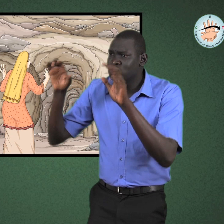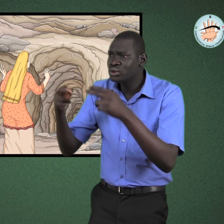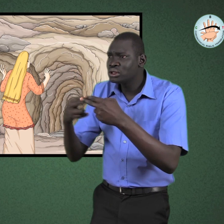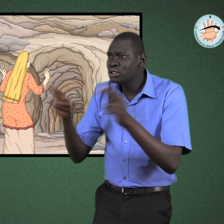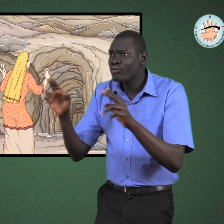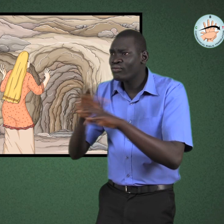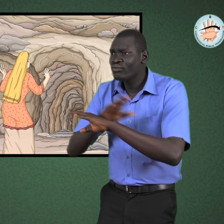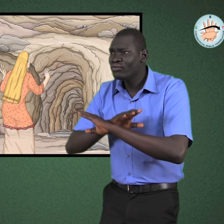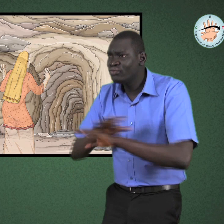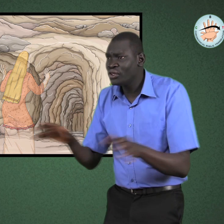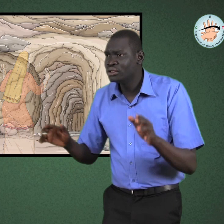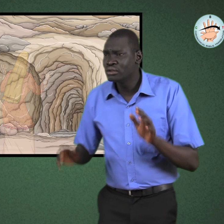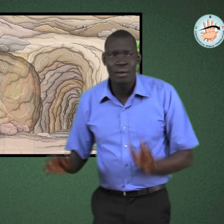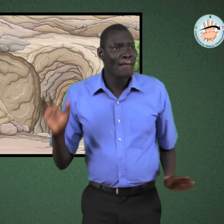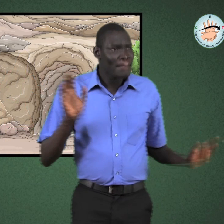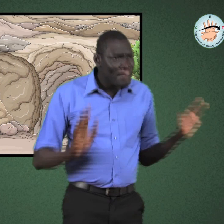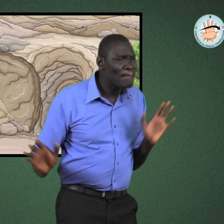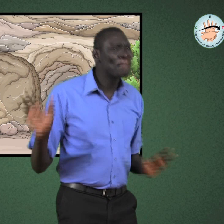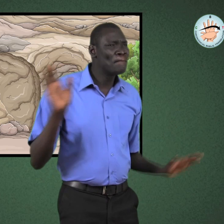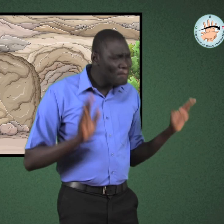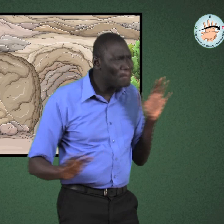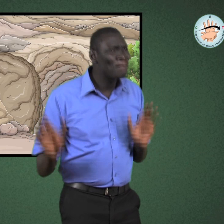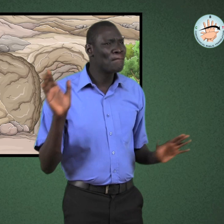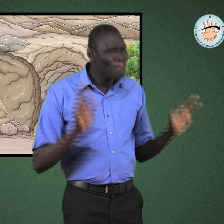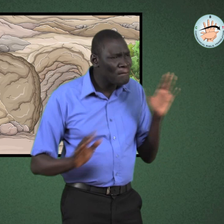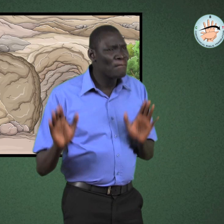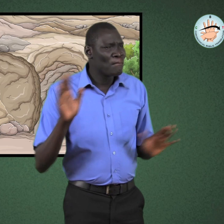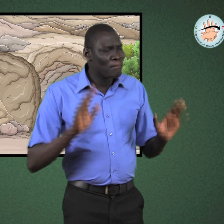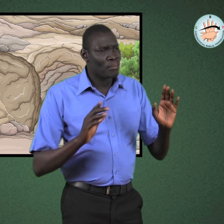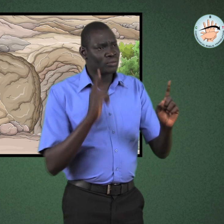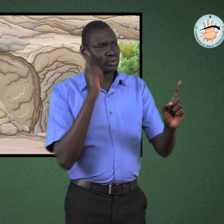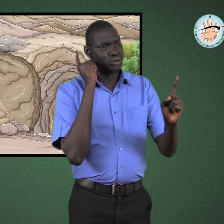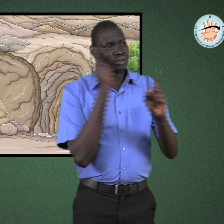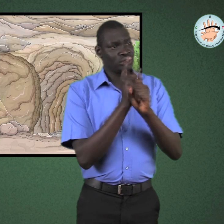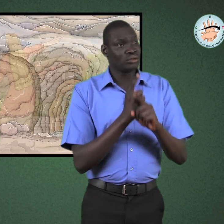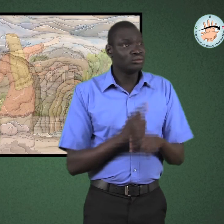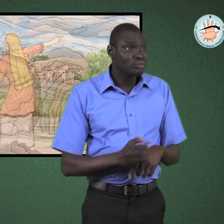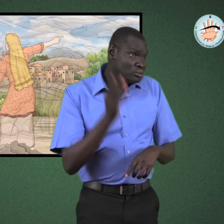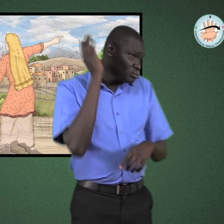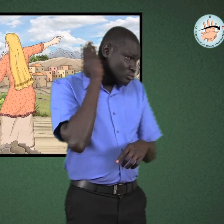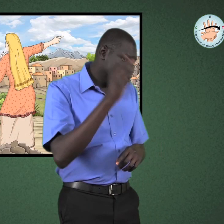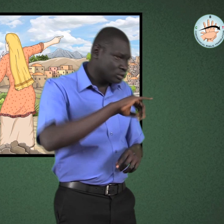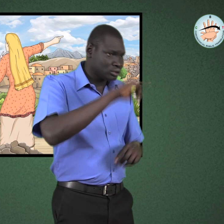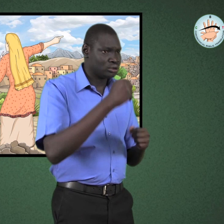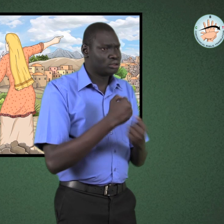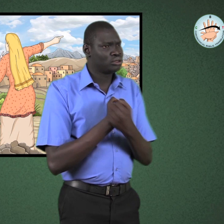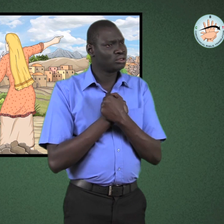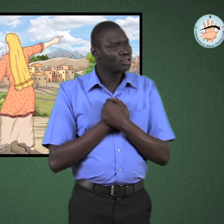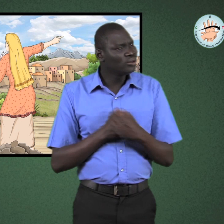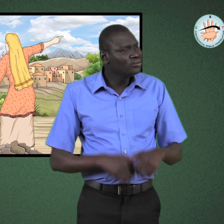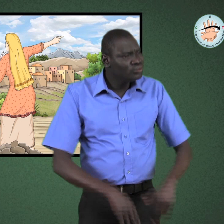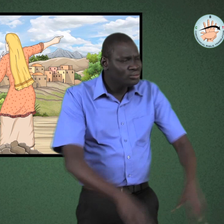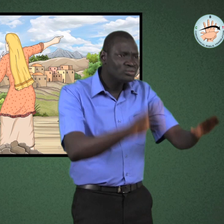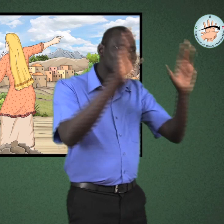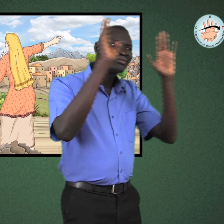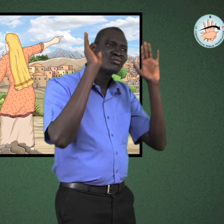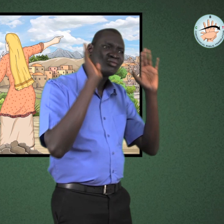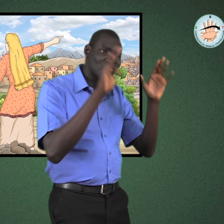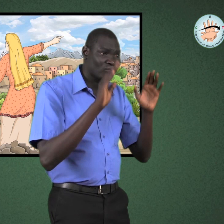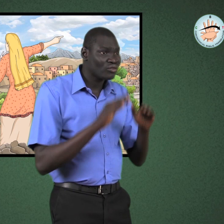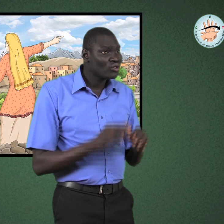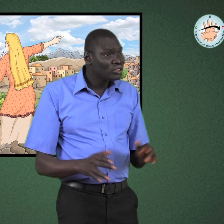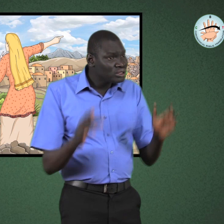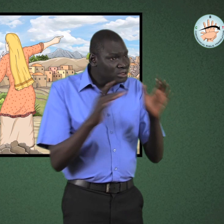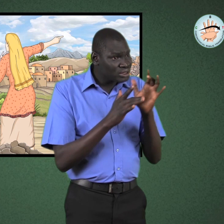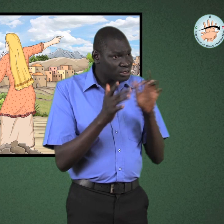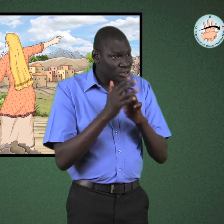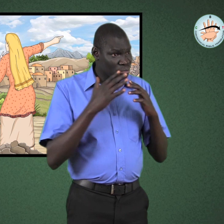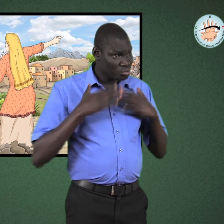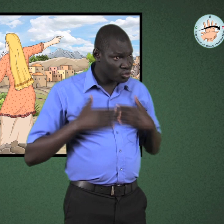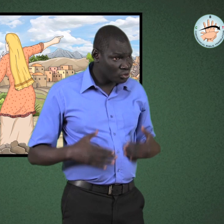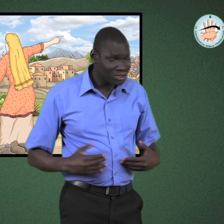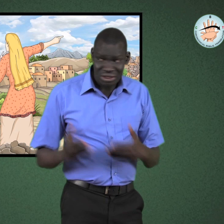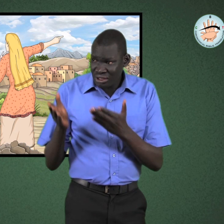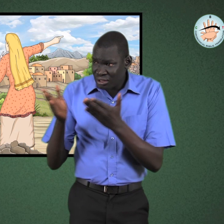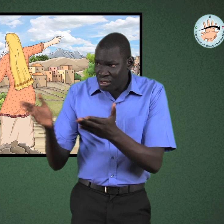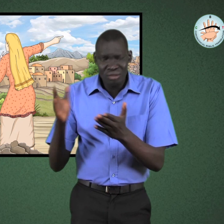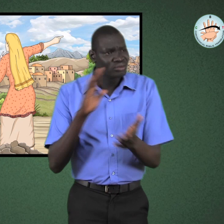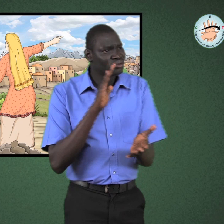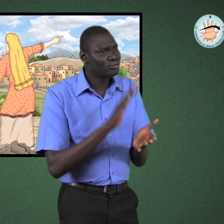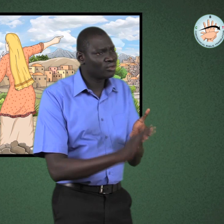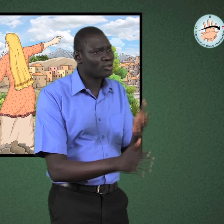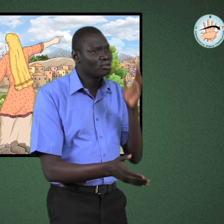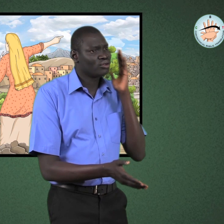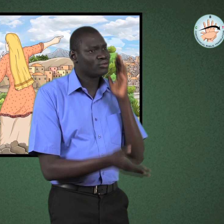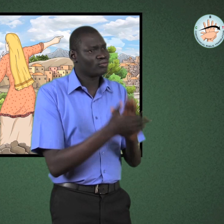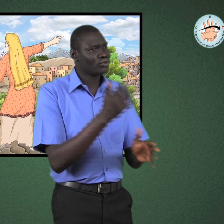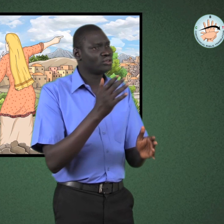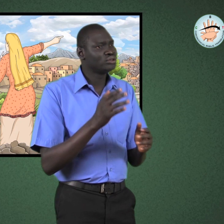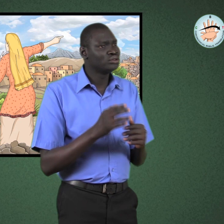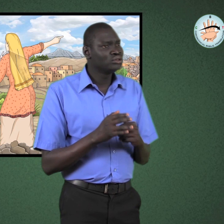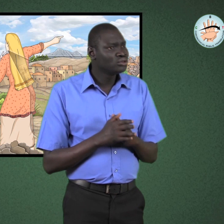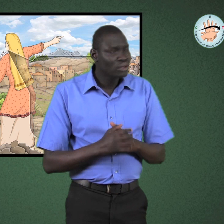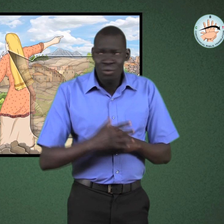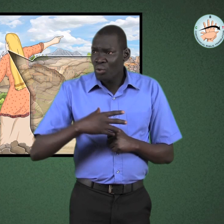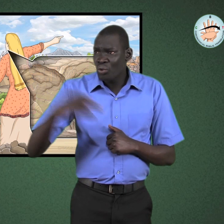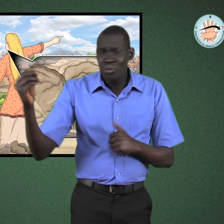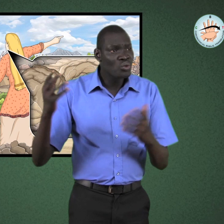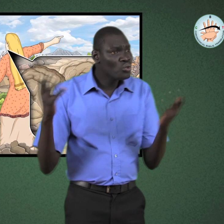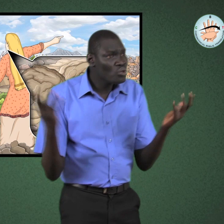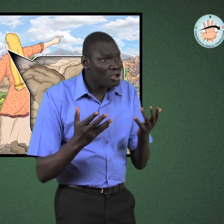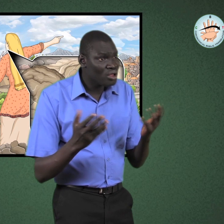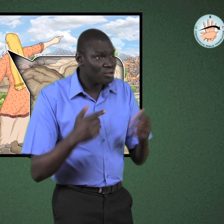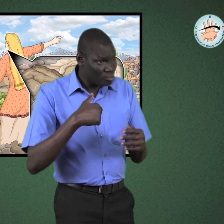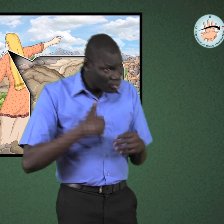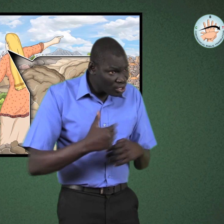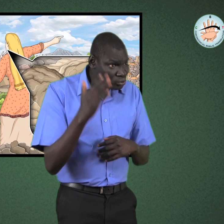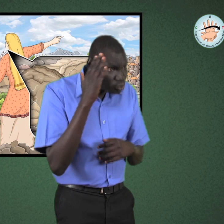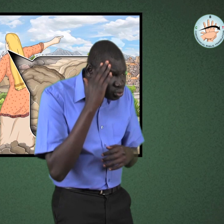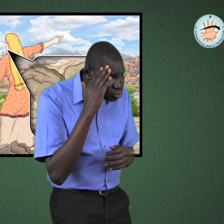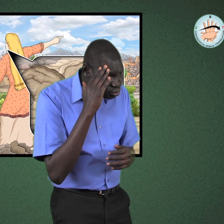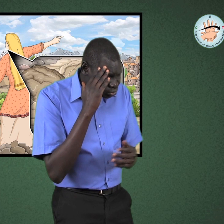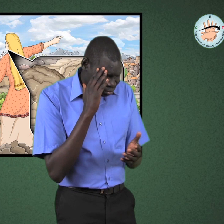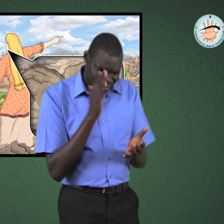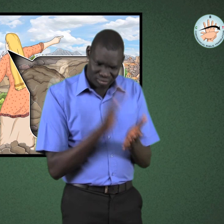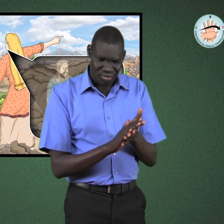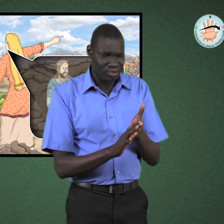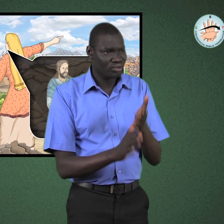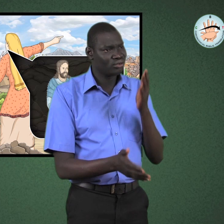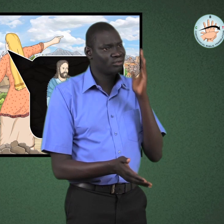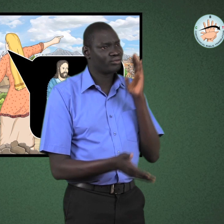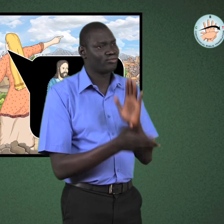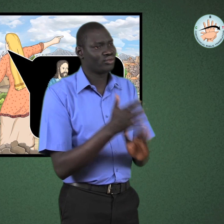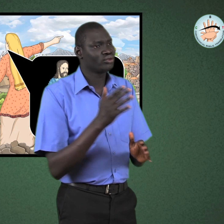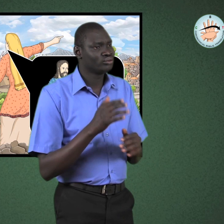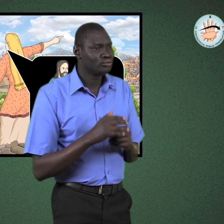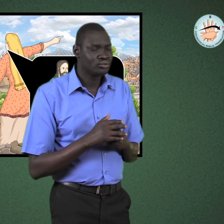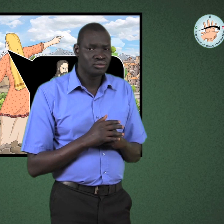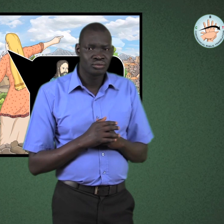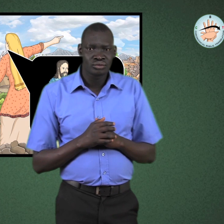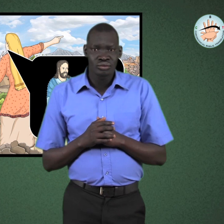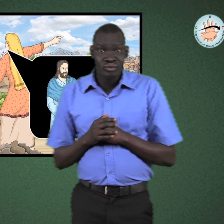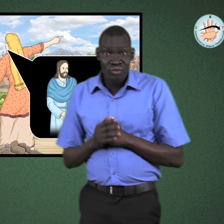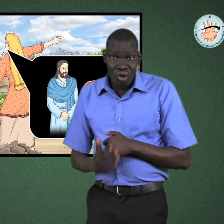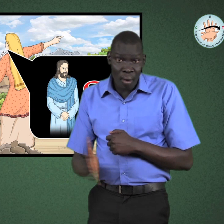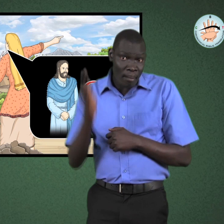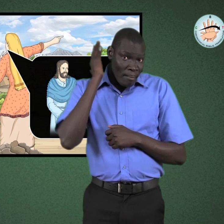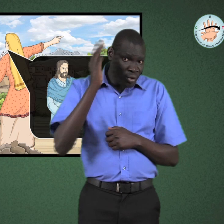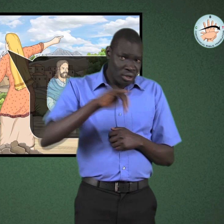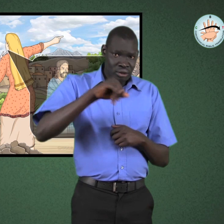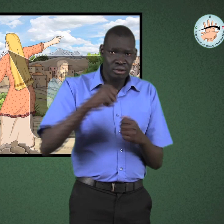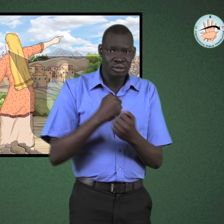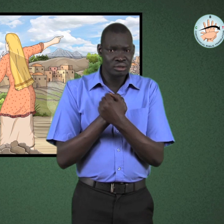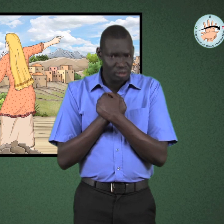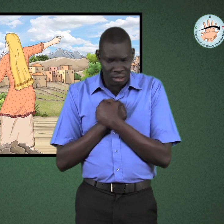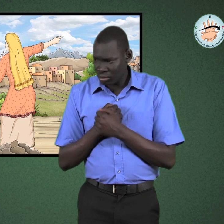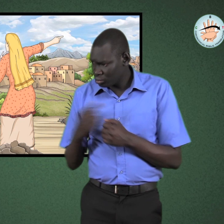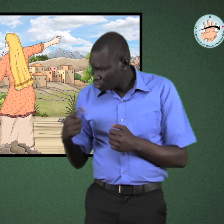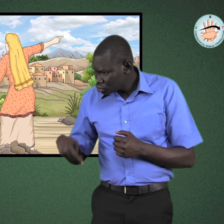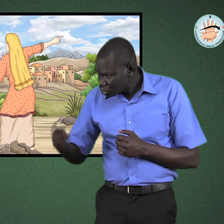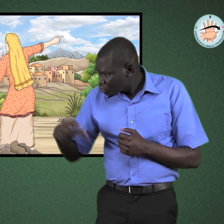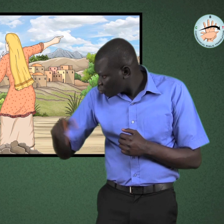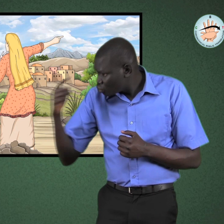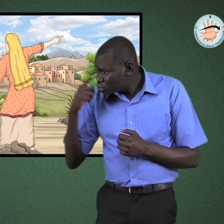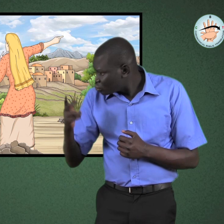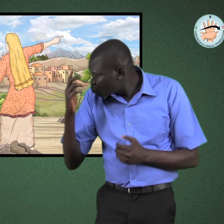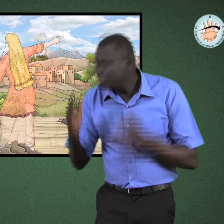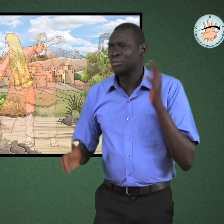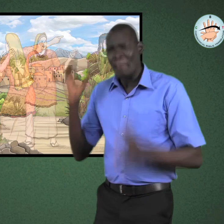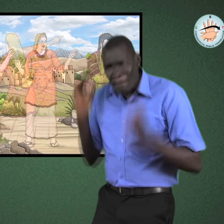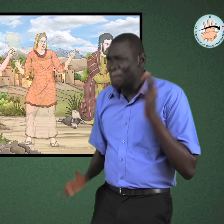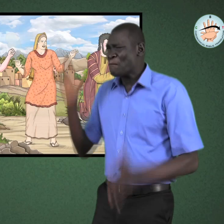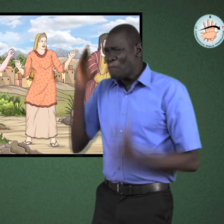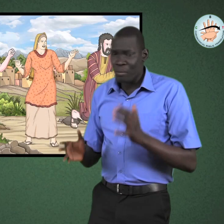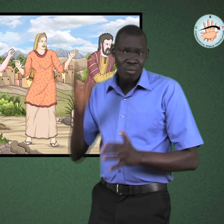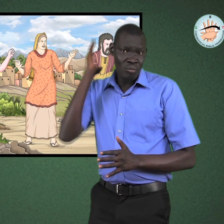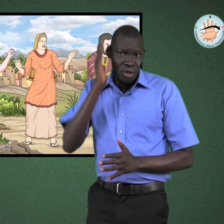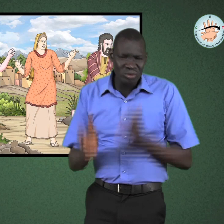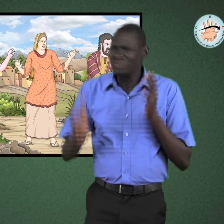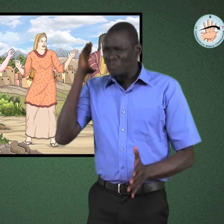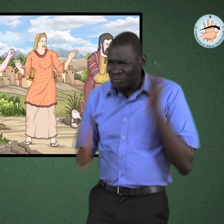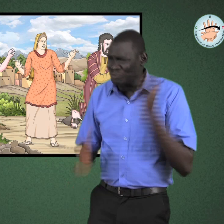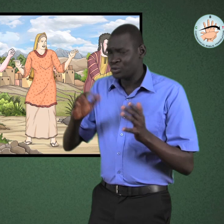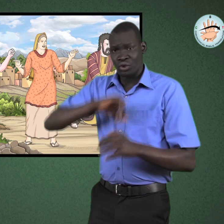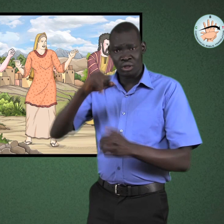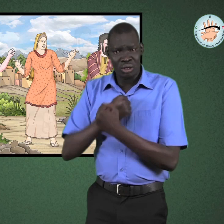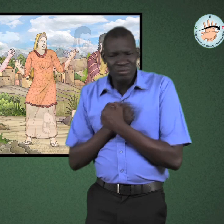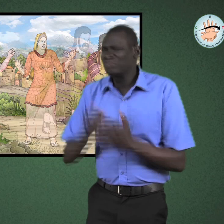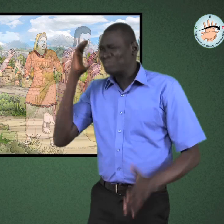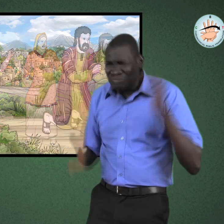So she came running to Simon Peter and the other disciple, the one whom Jesus loved. “They have taken the Lord out of the tomb,” she said, “and we do not know where they have put Him!”